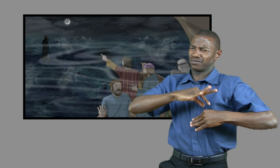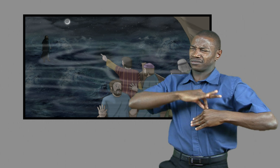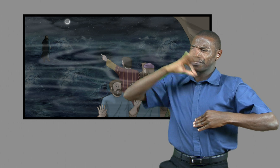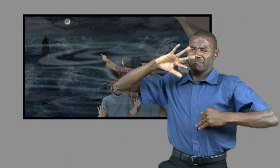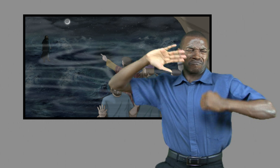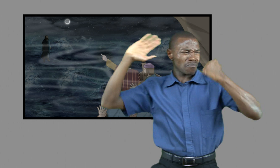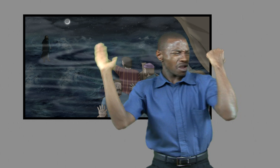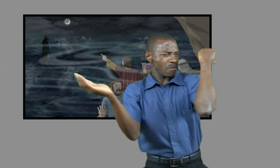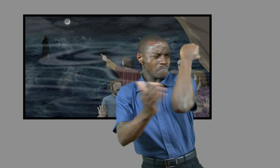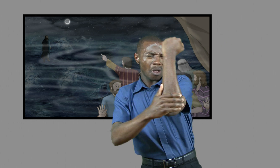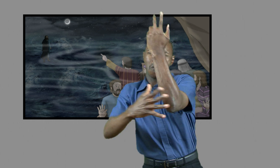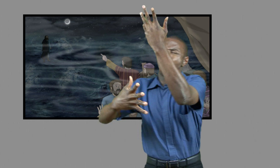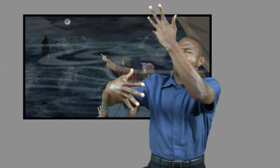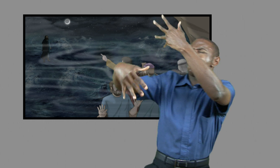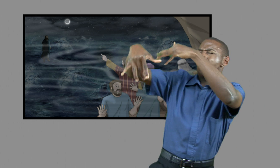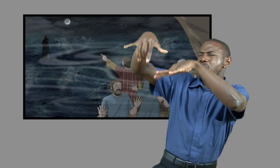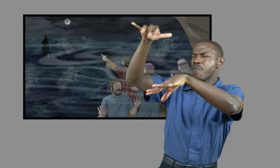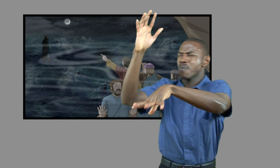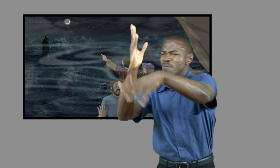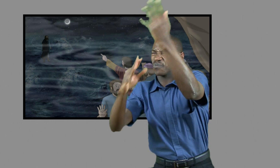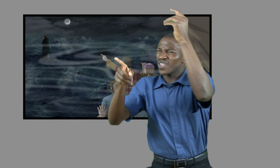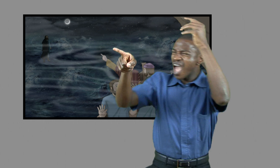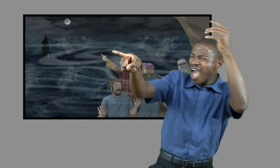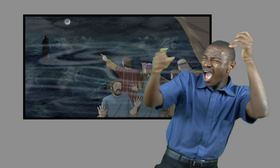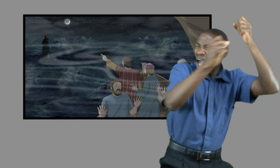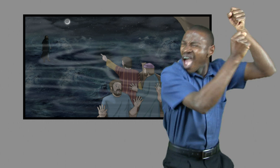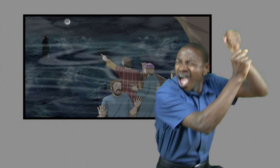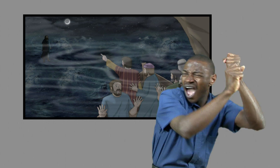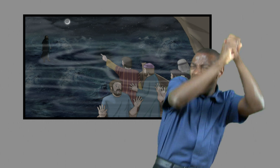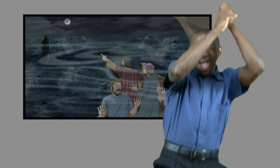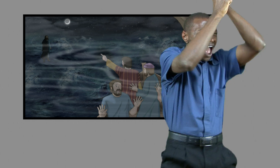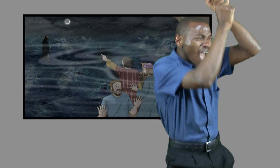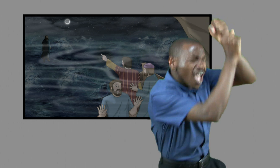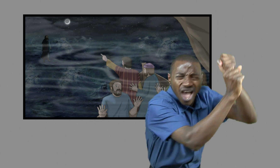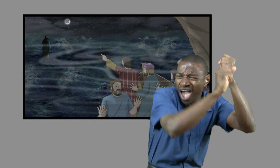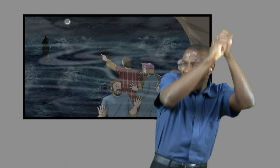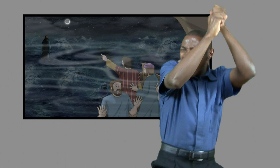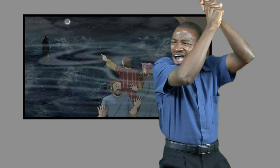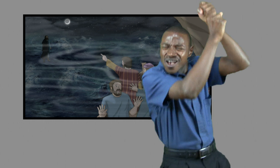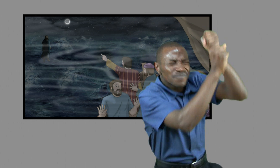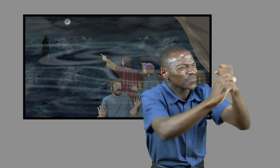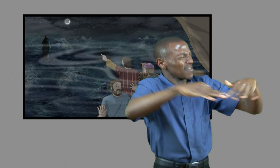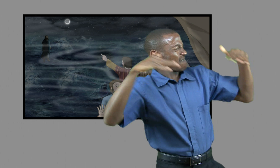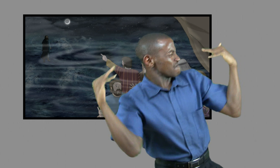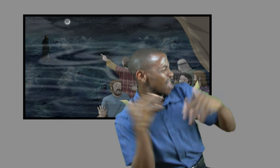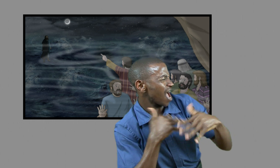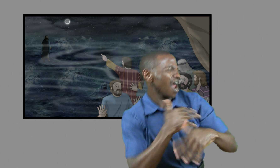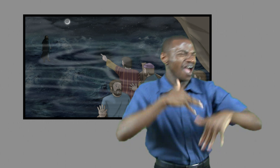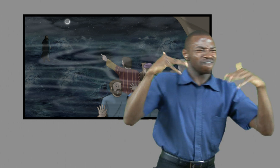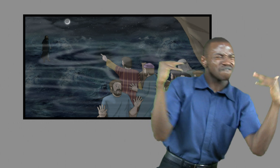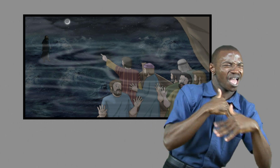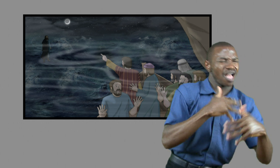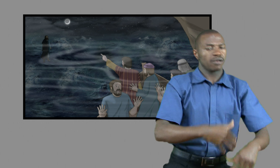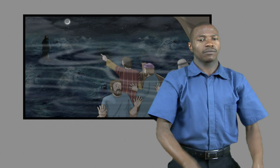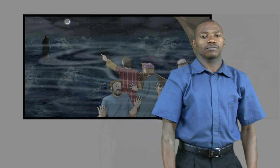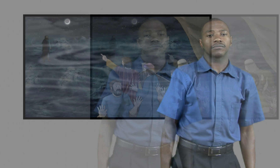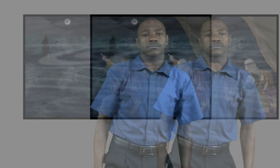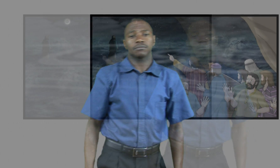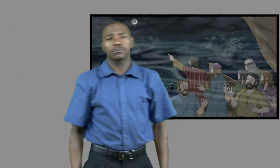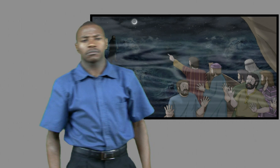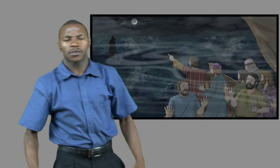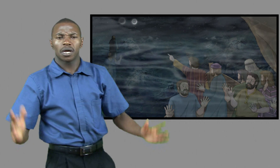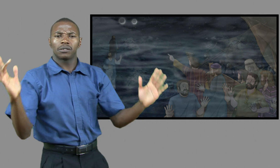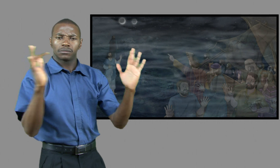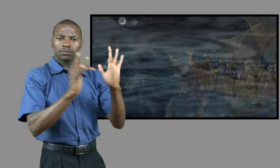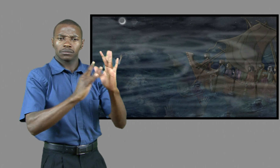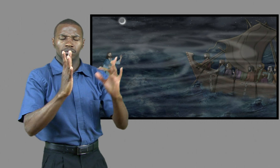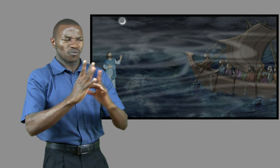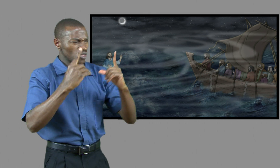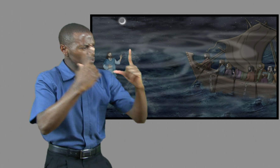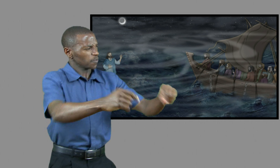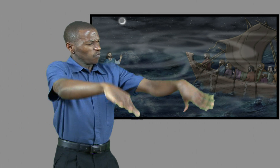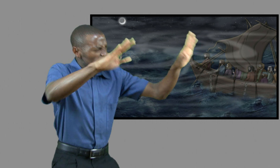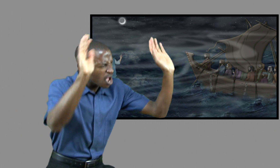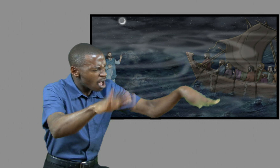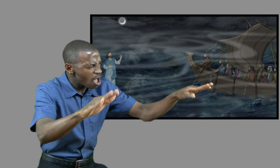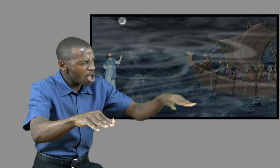they said, and cried out in fear.